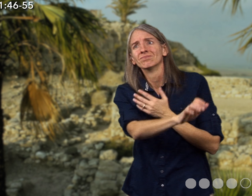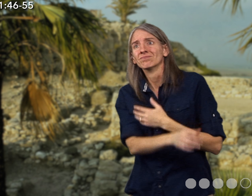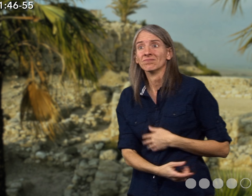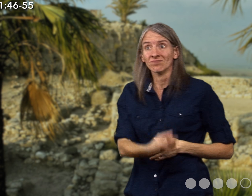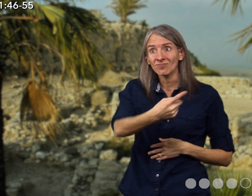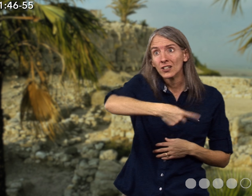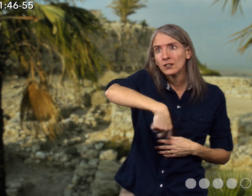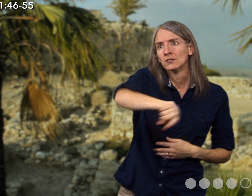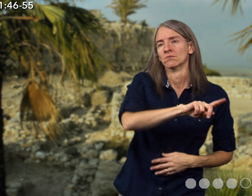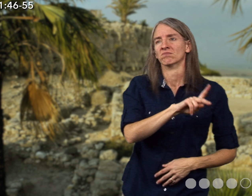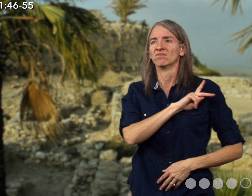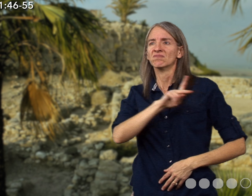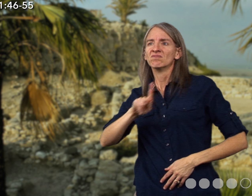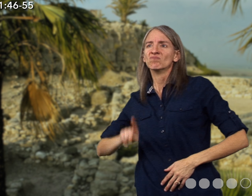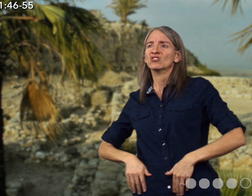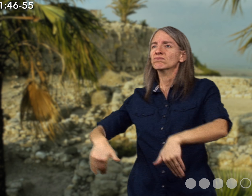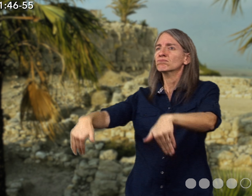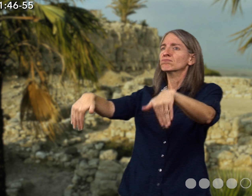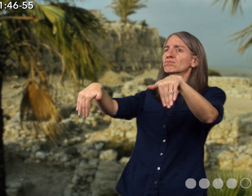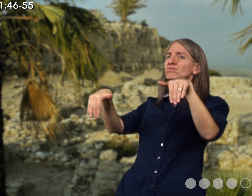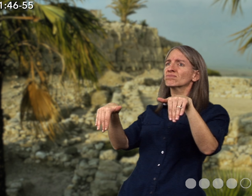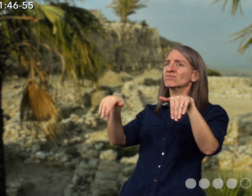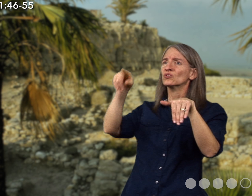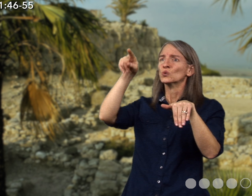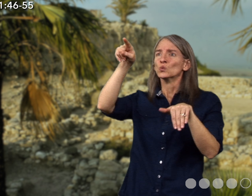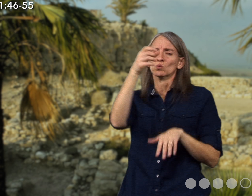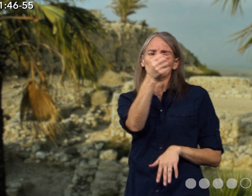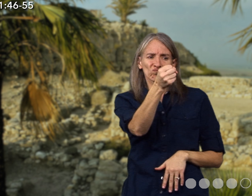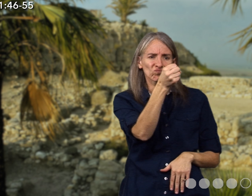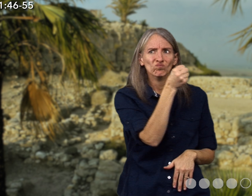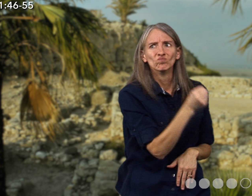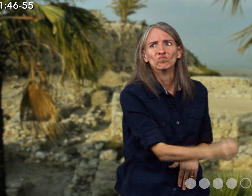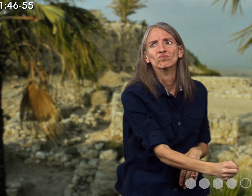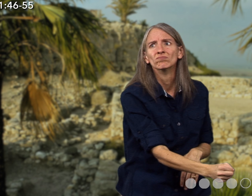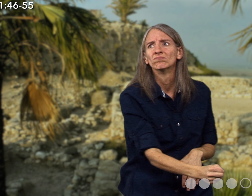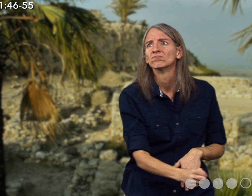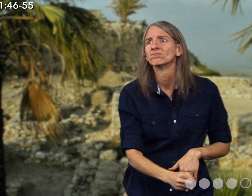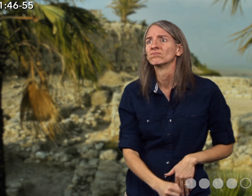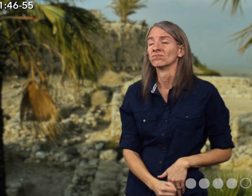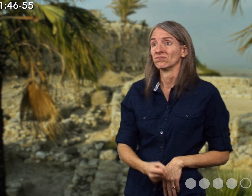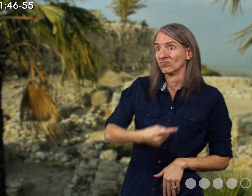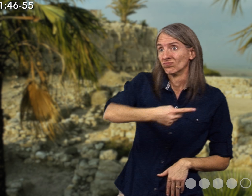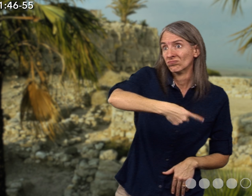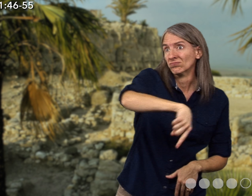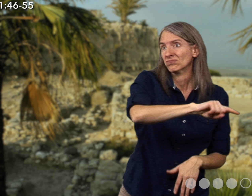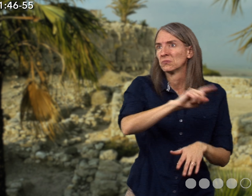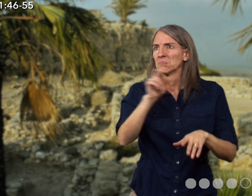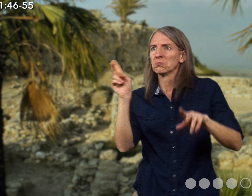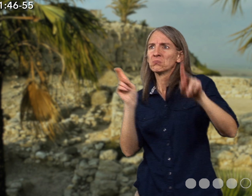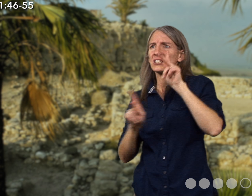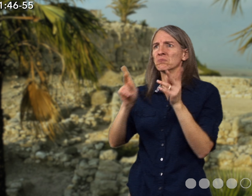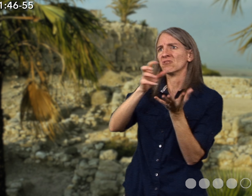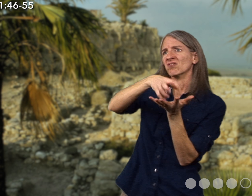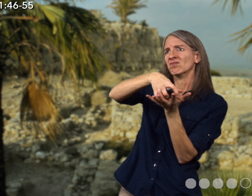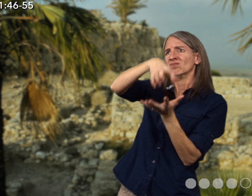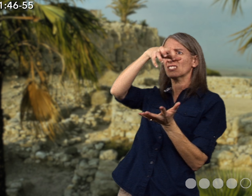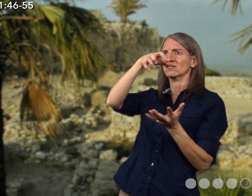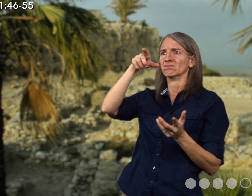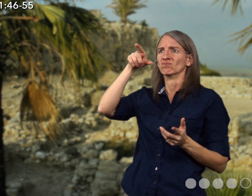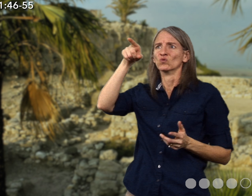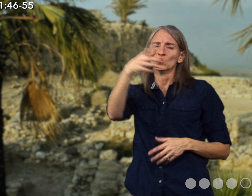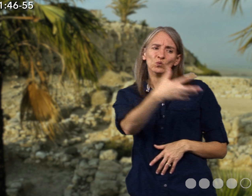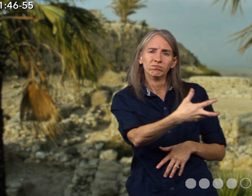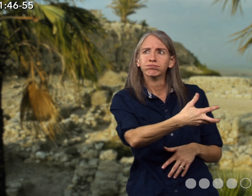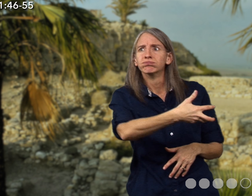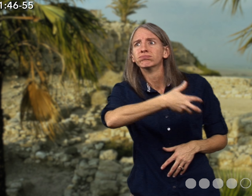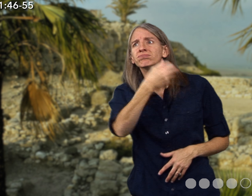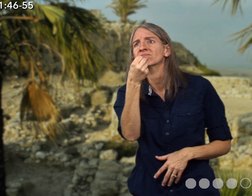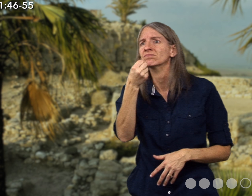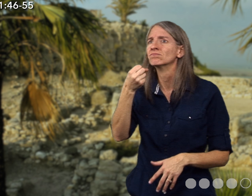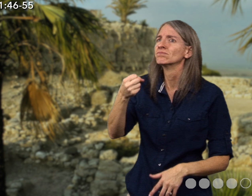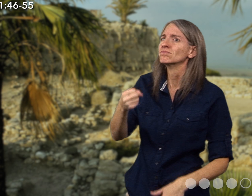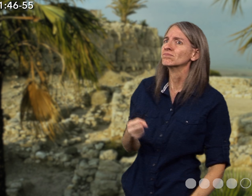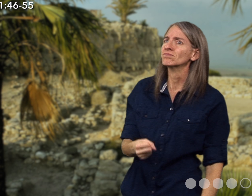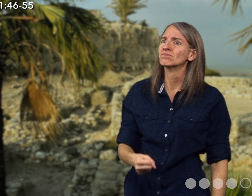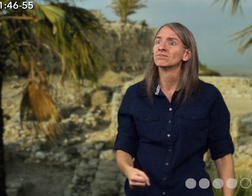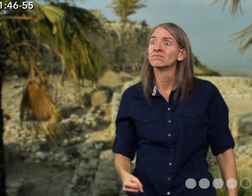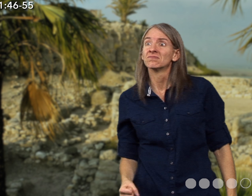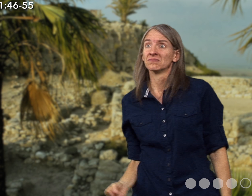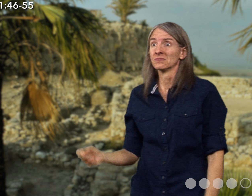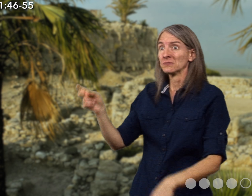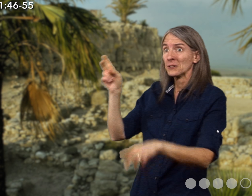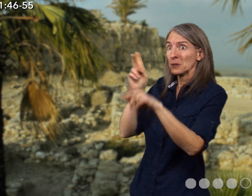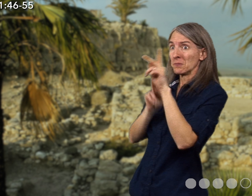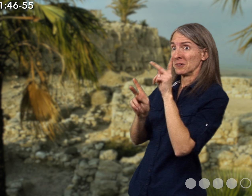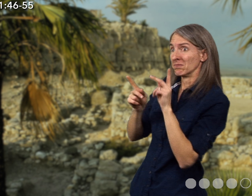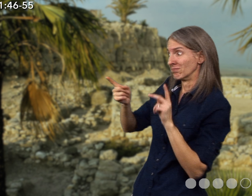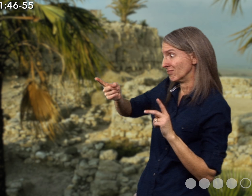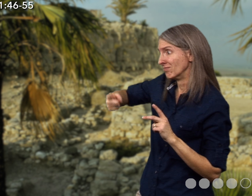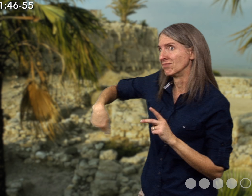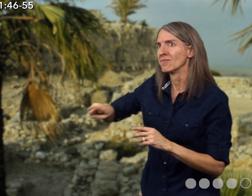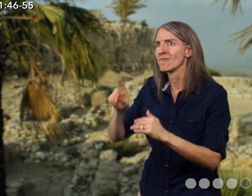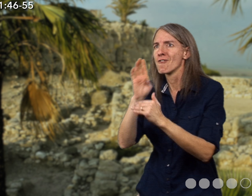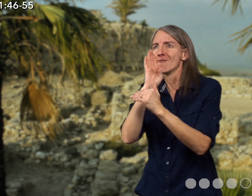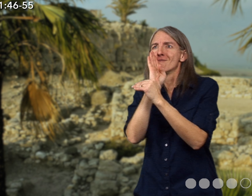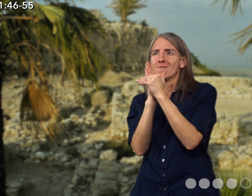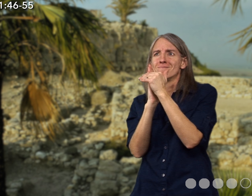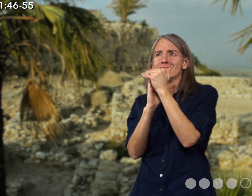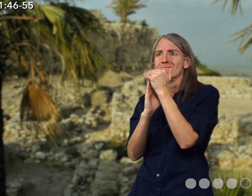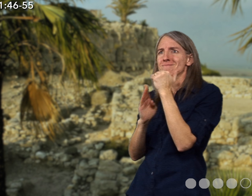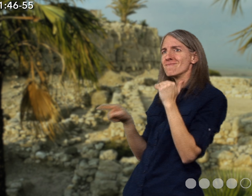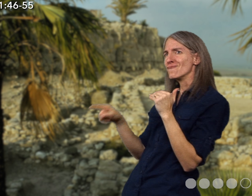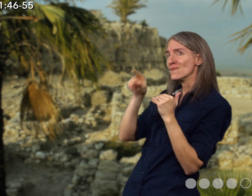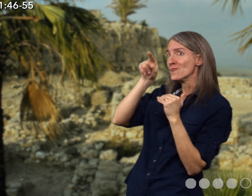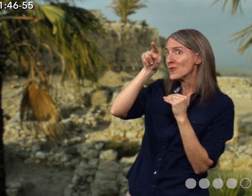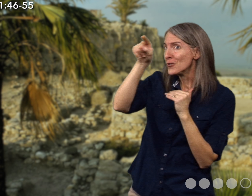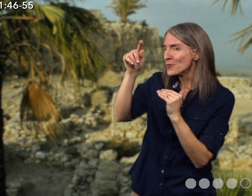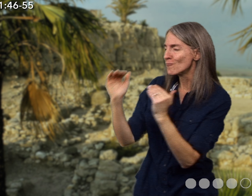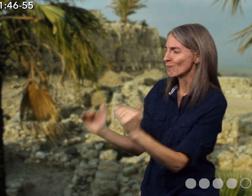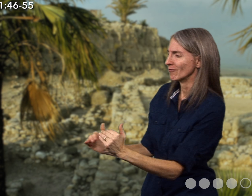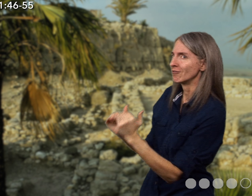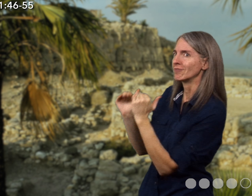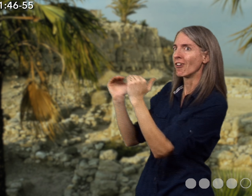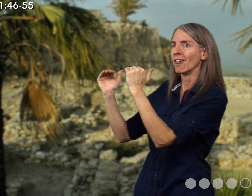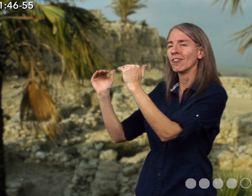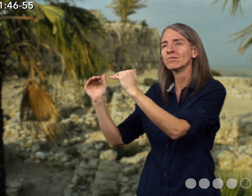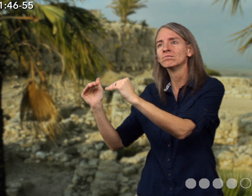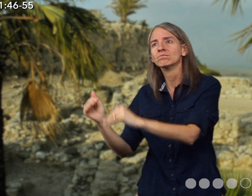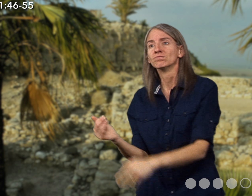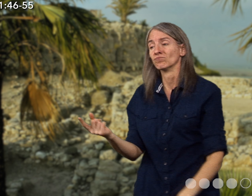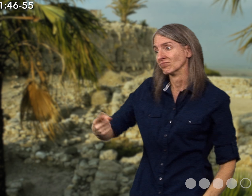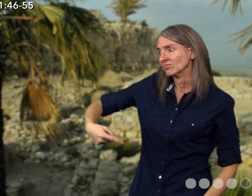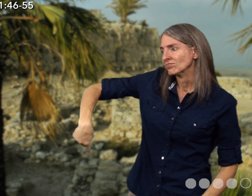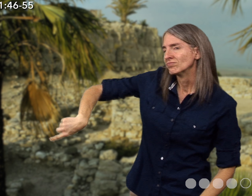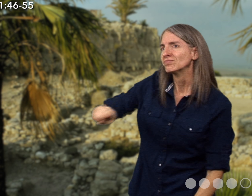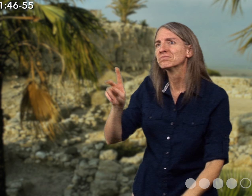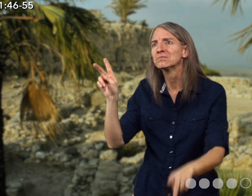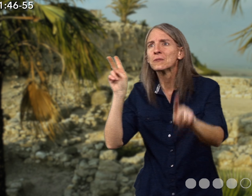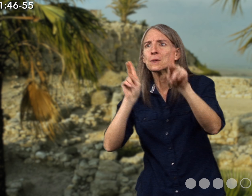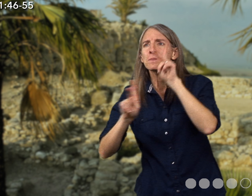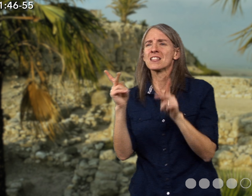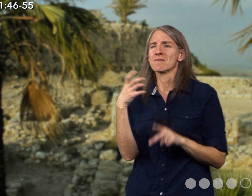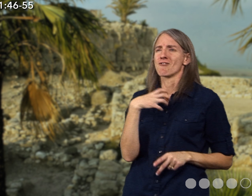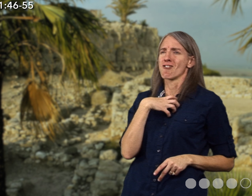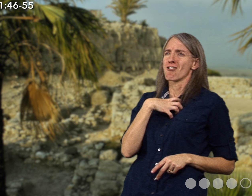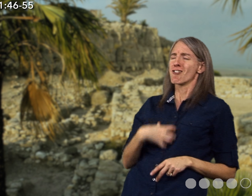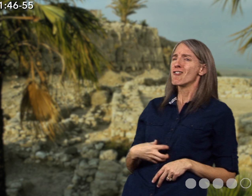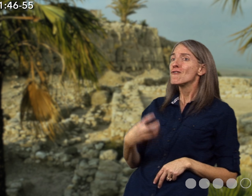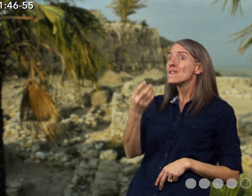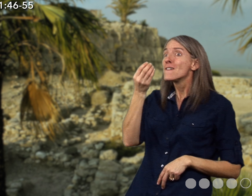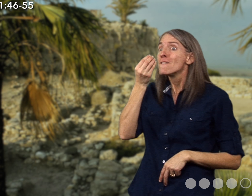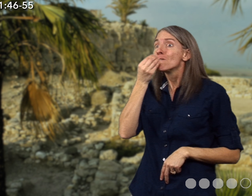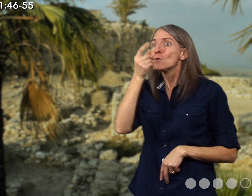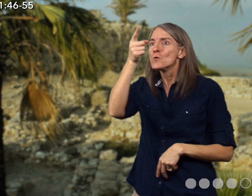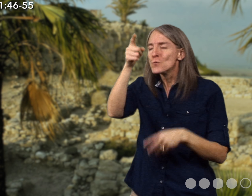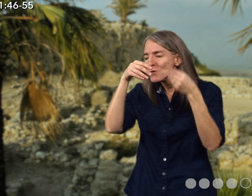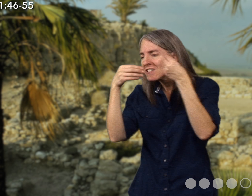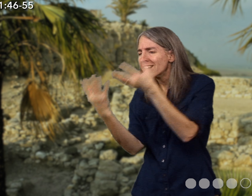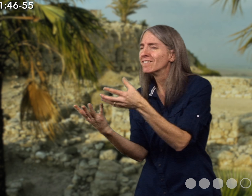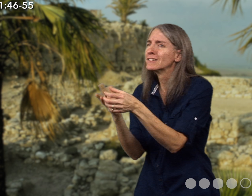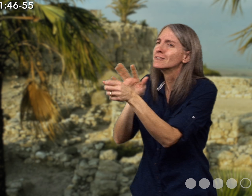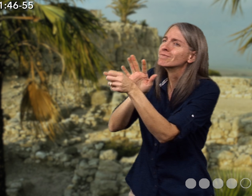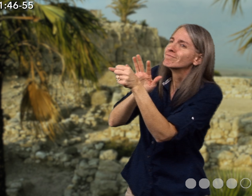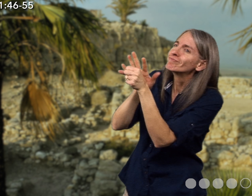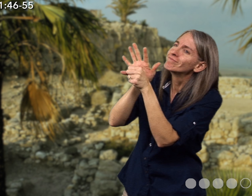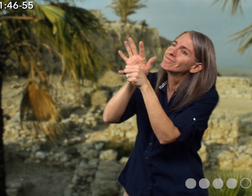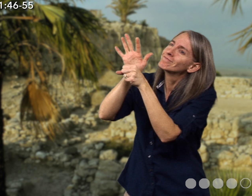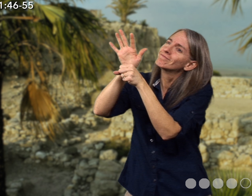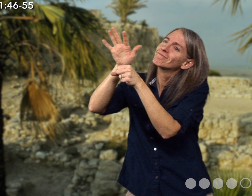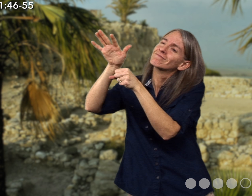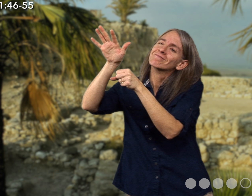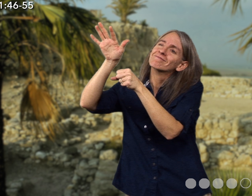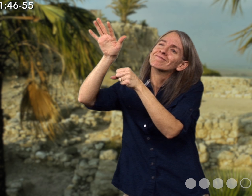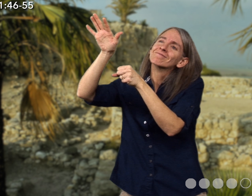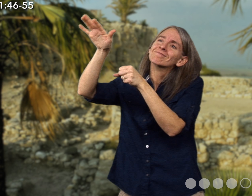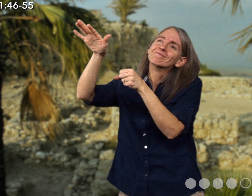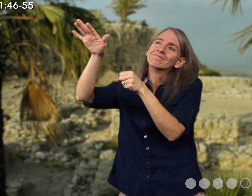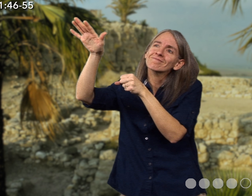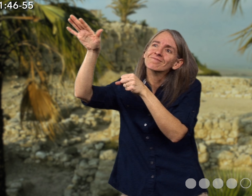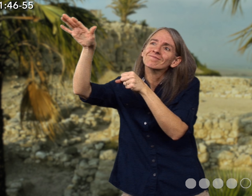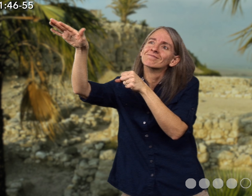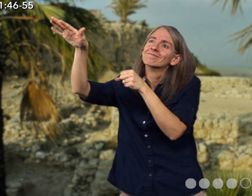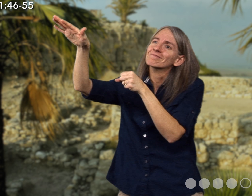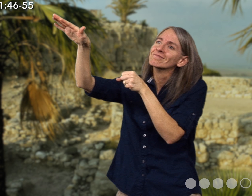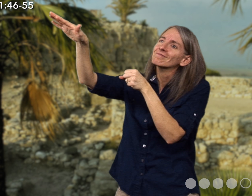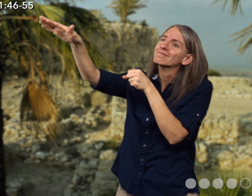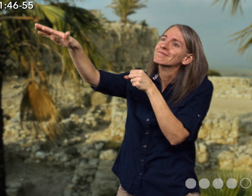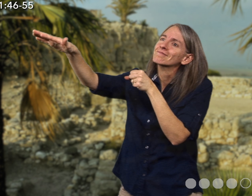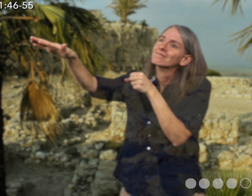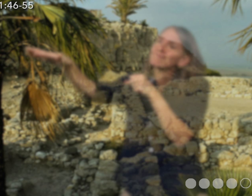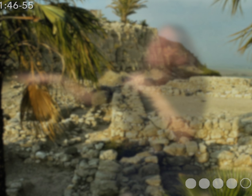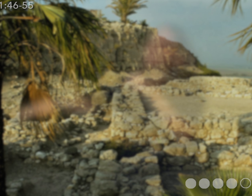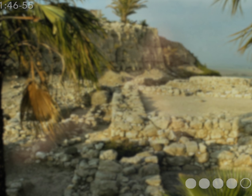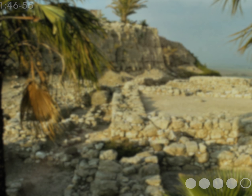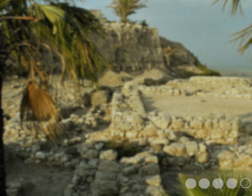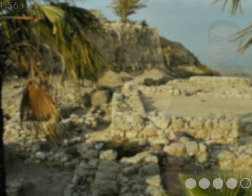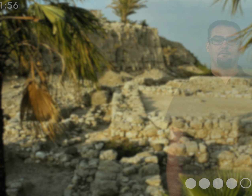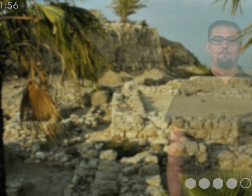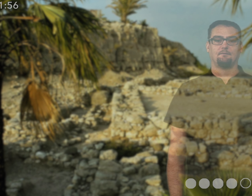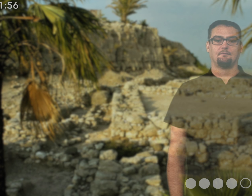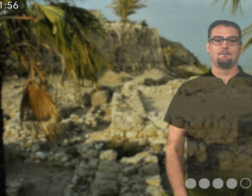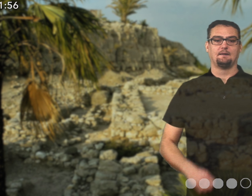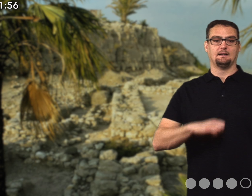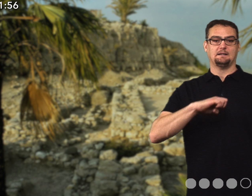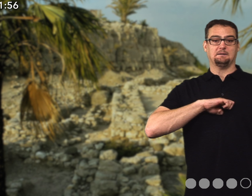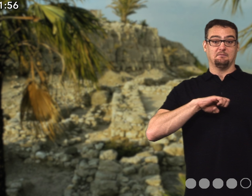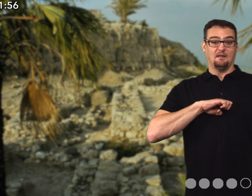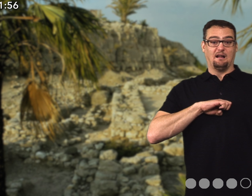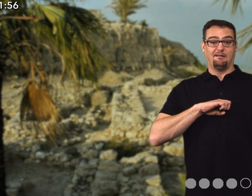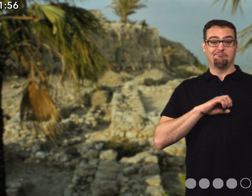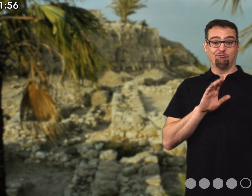He has helped His servant Israel, remembering to be merciful, as He promised to our fathers, to Abraham and his descendants forever.”